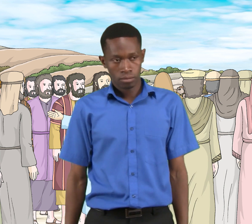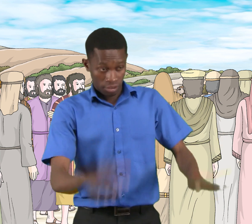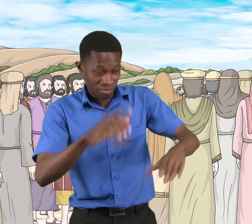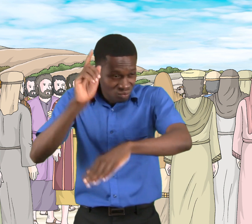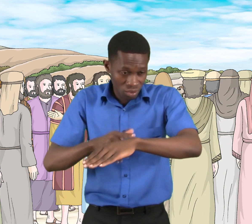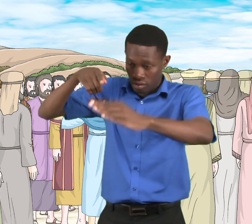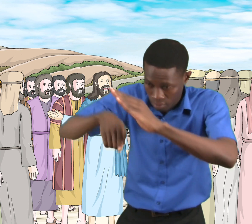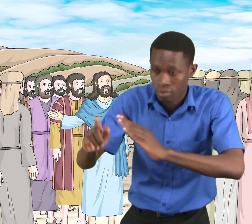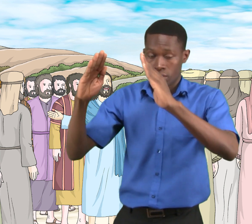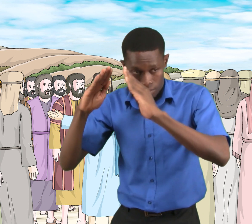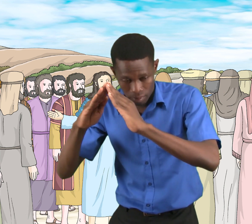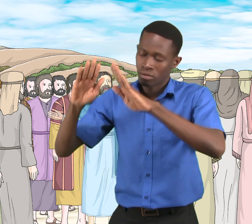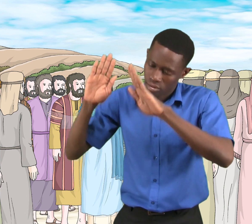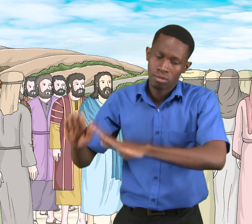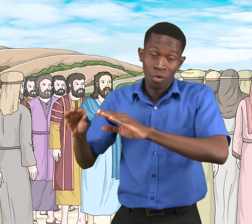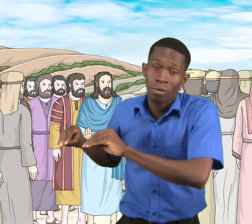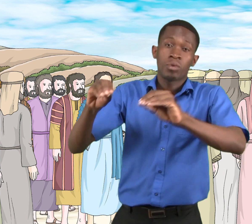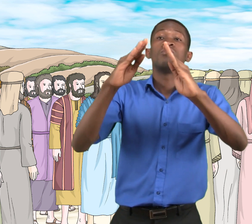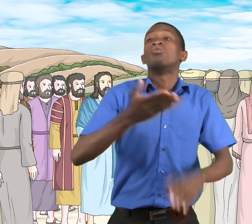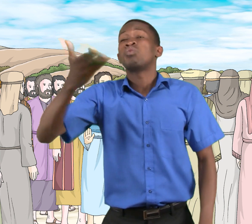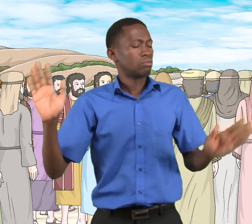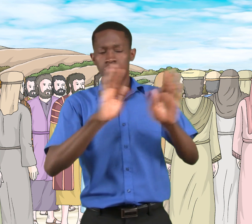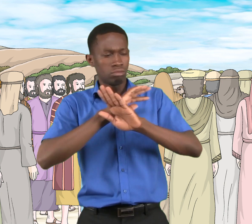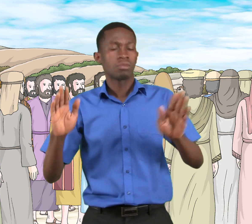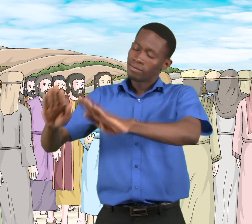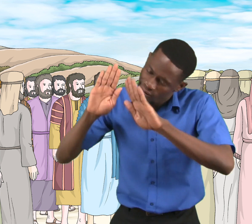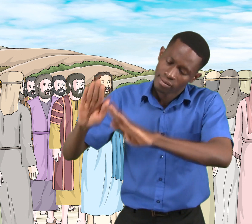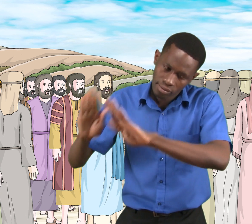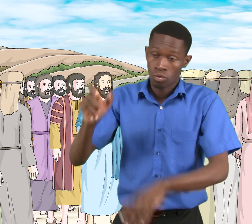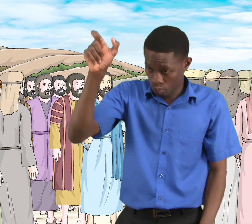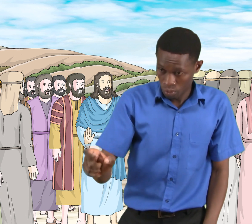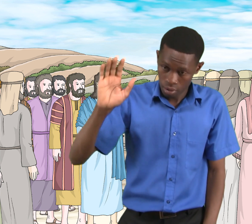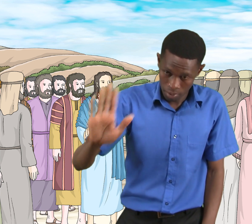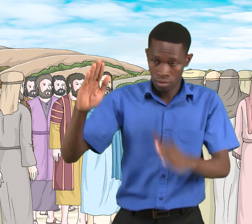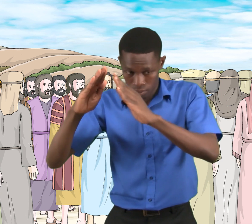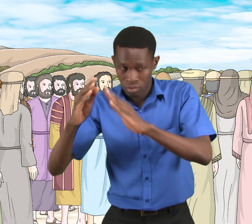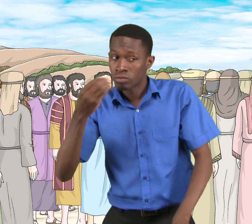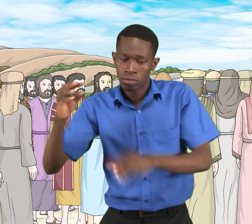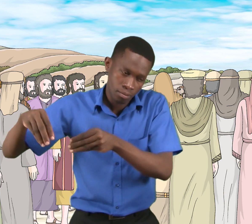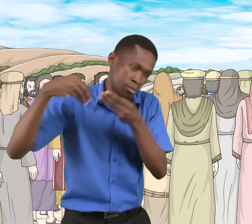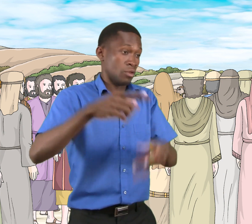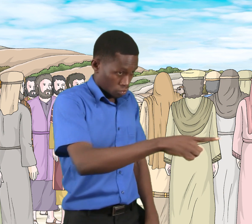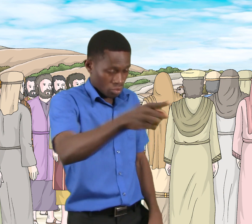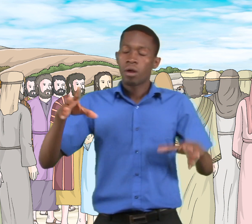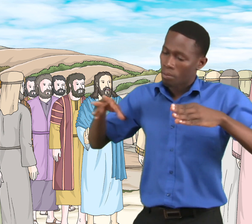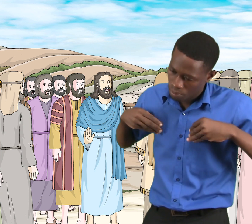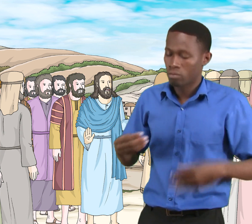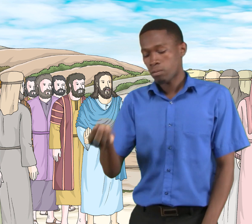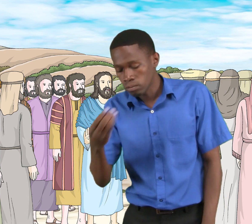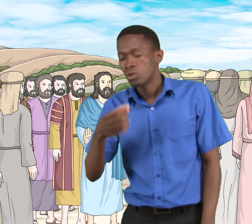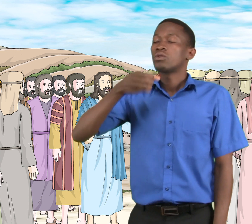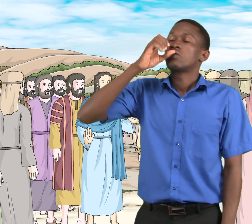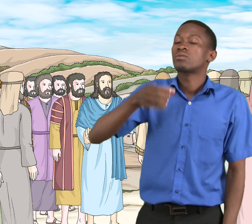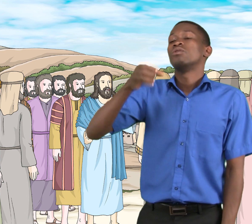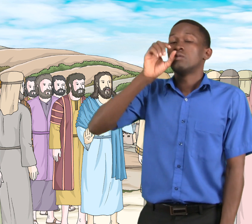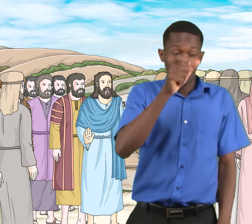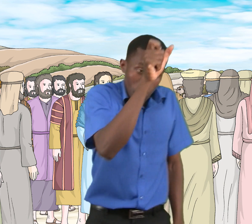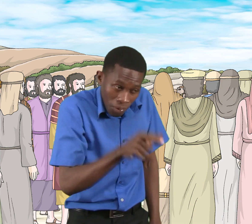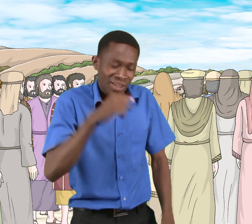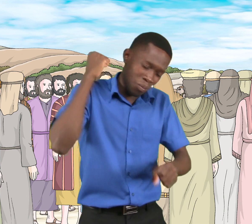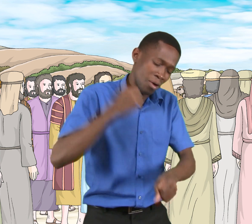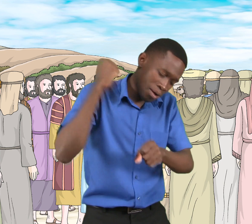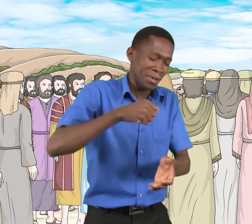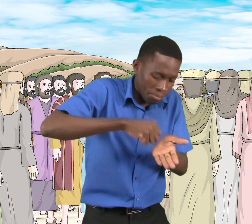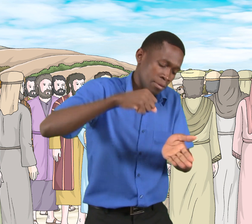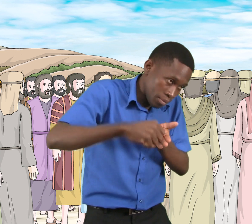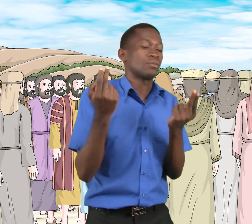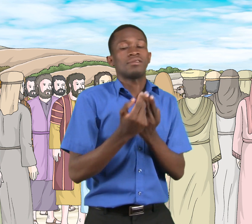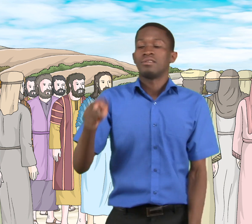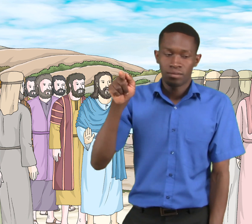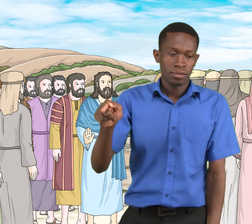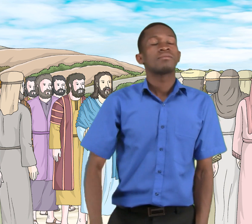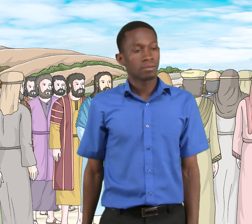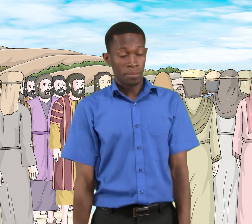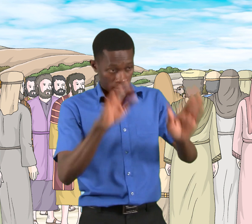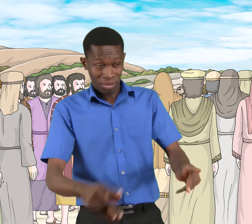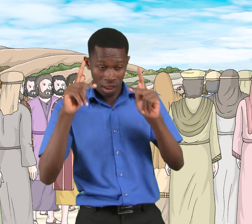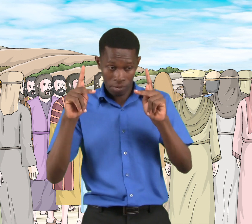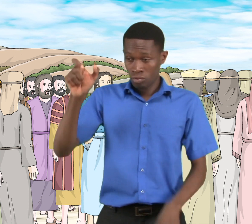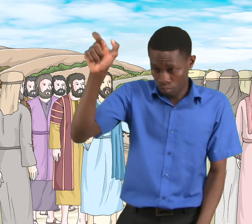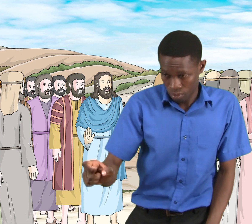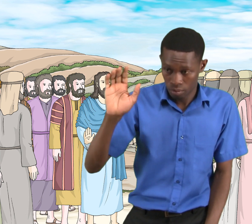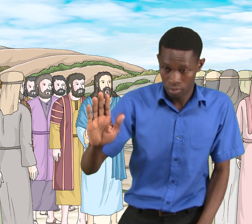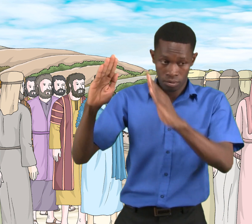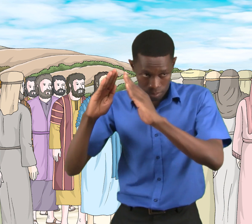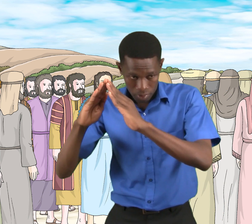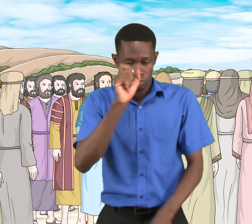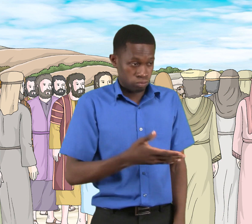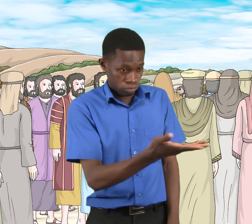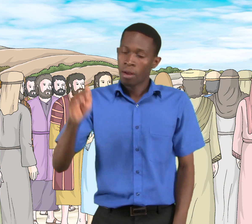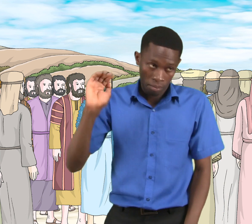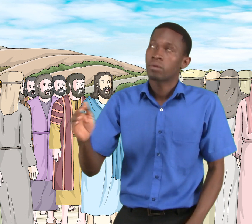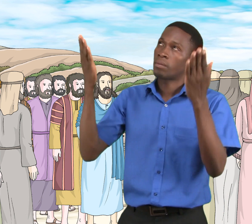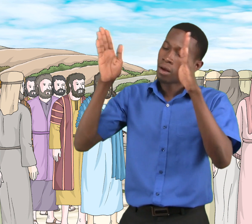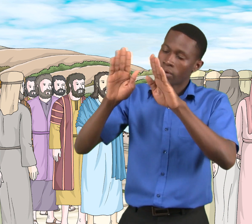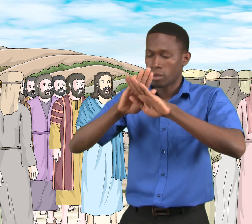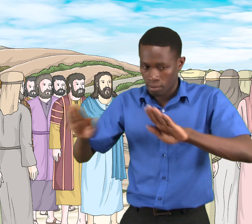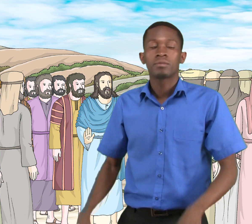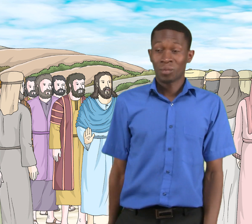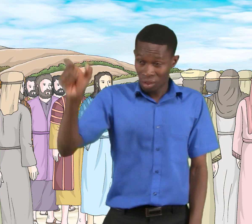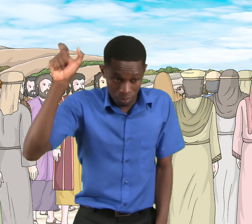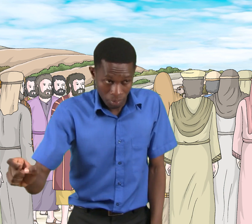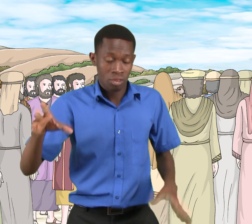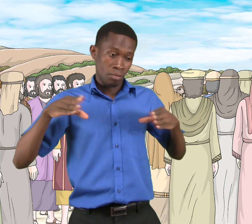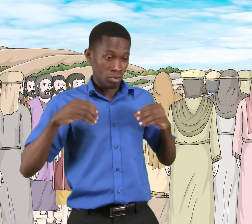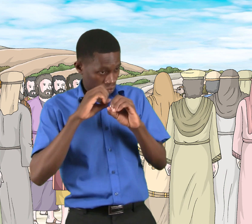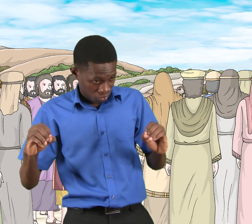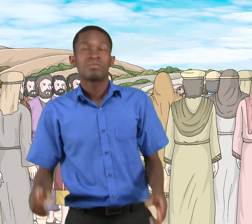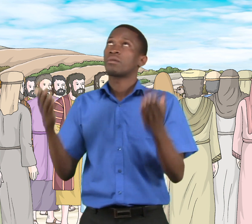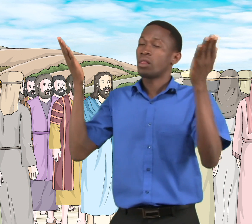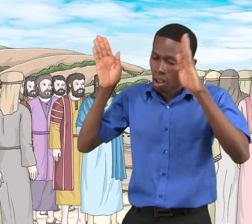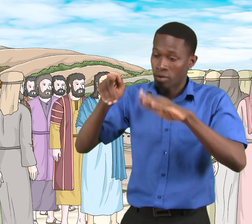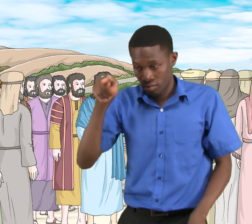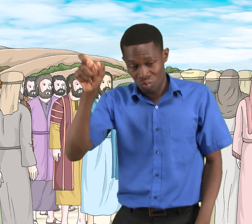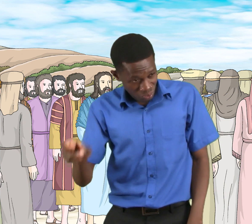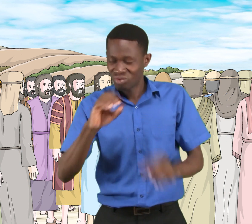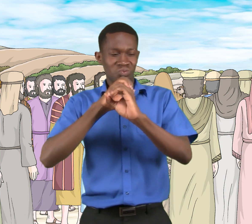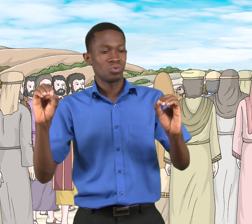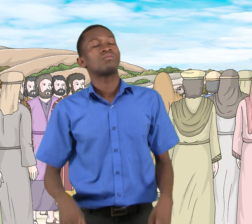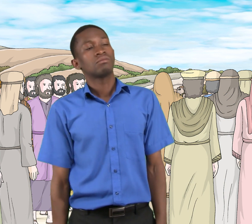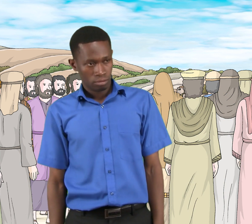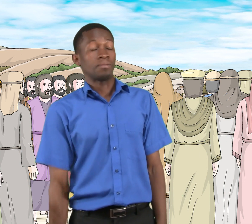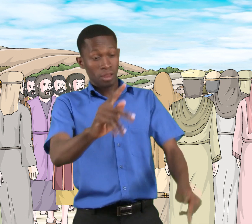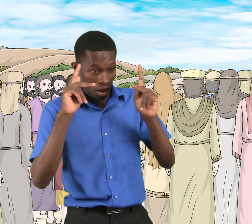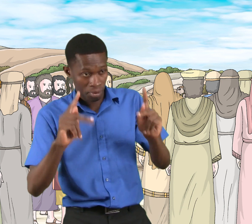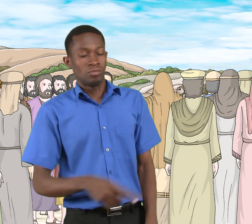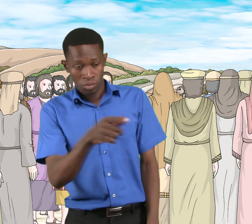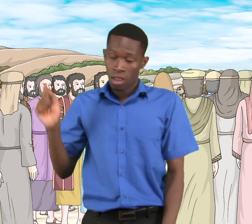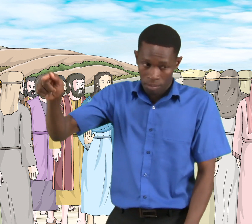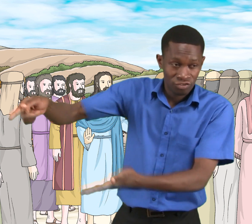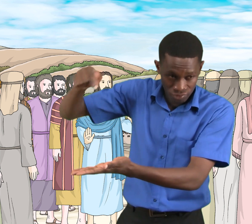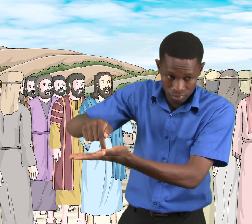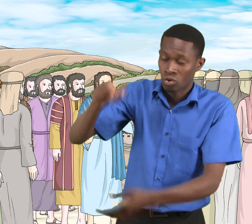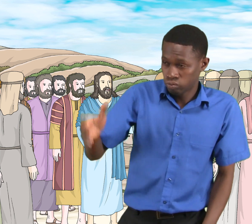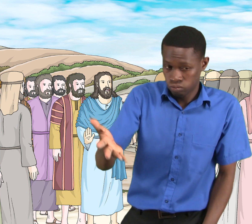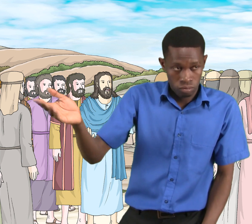Stay at the same house, eating and drinking whatever you are offered. For the worker is worthy of his wages. Do not move around from house to house.